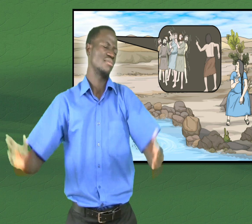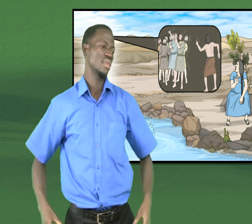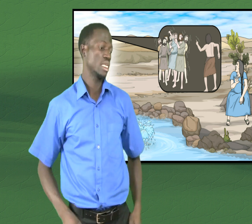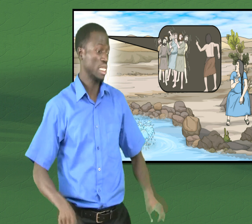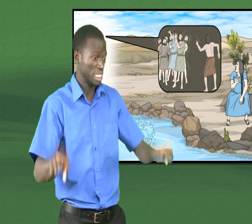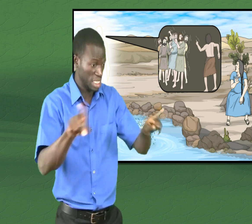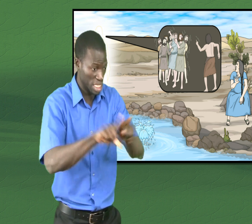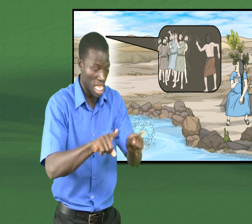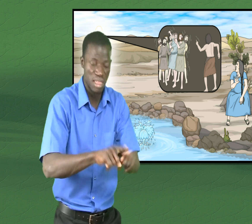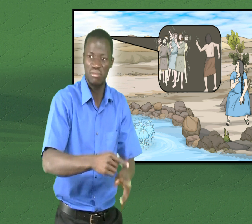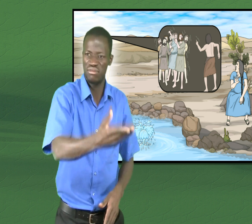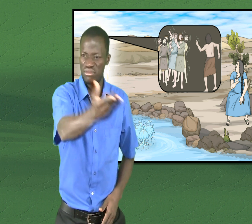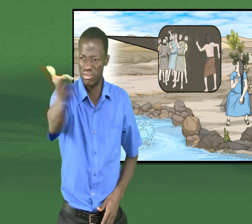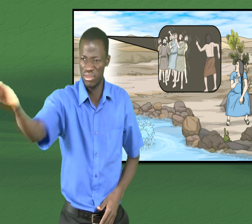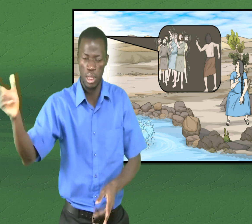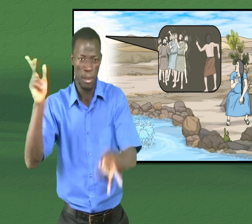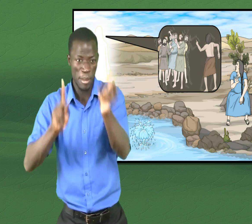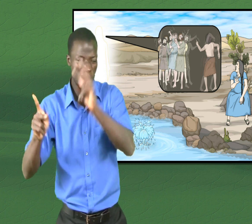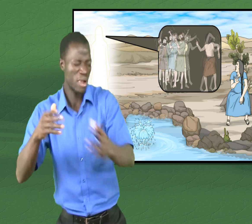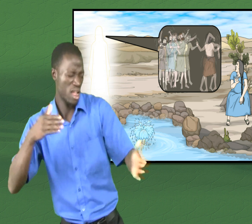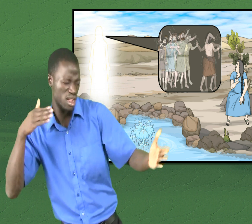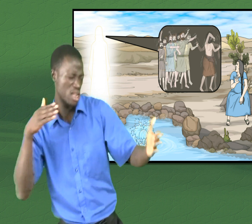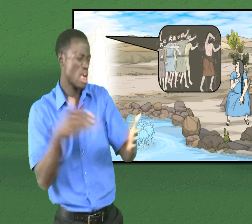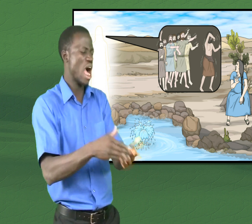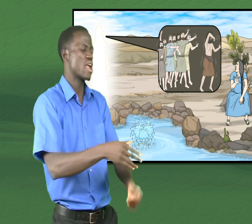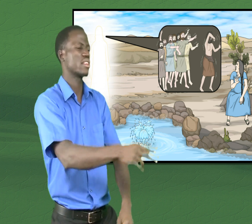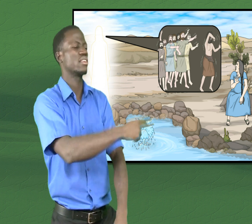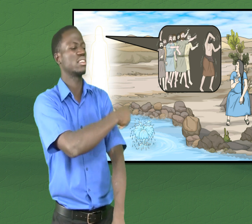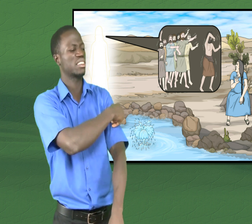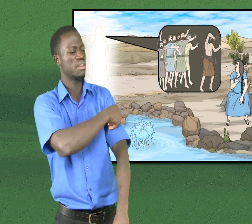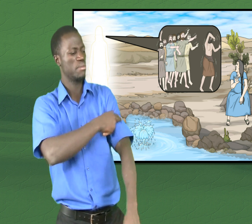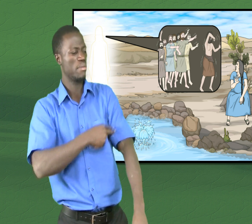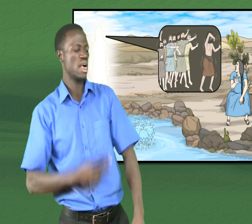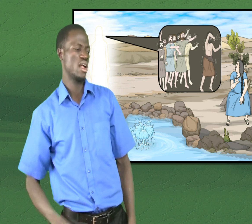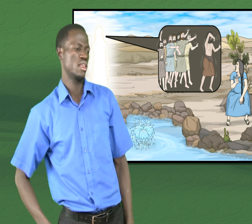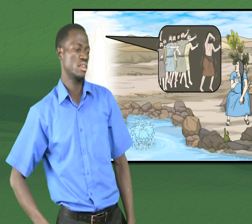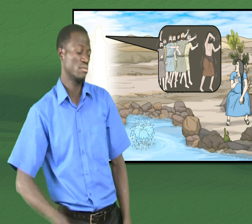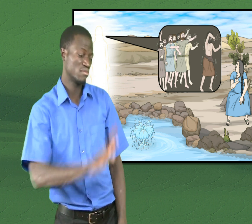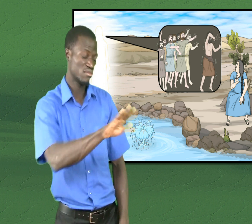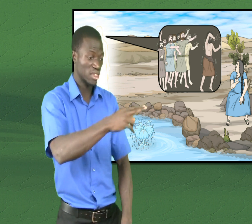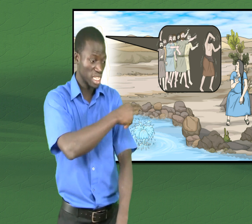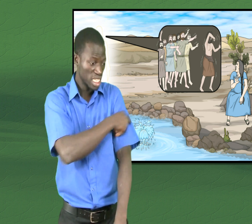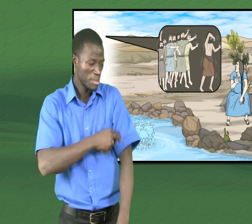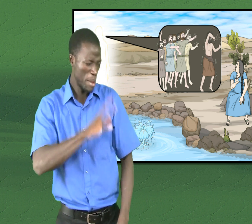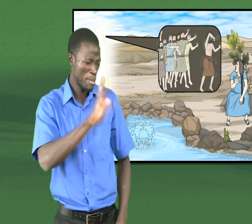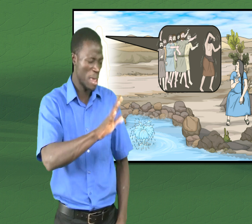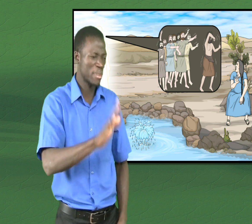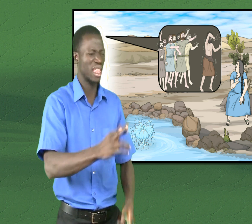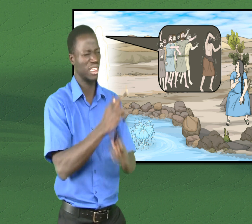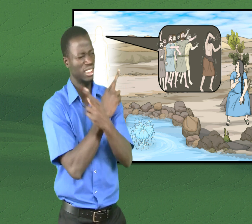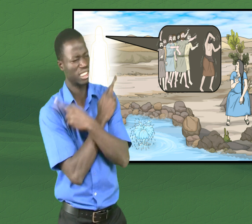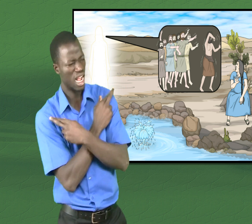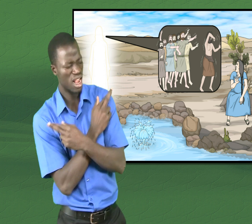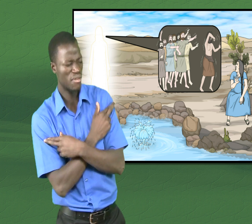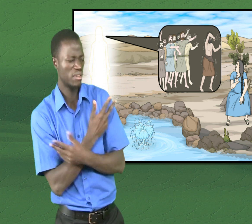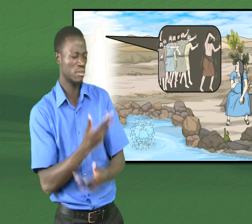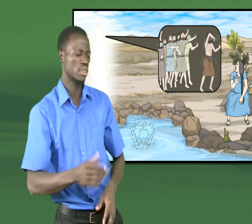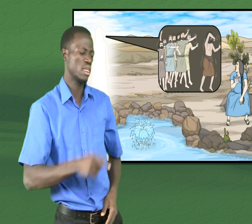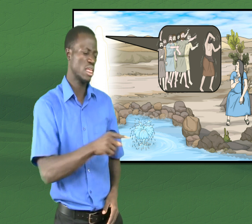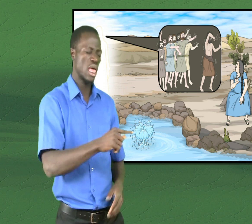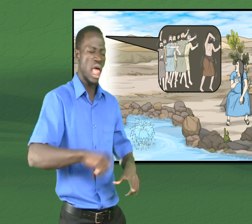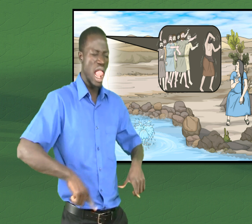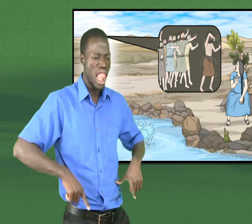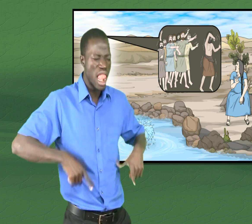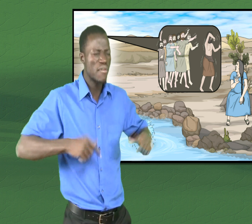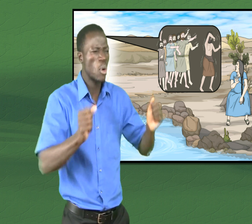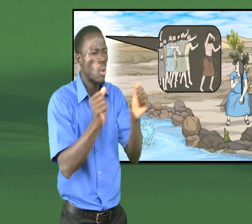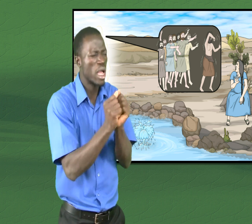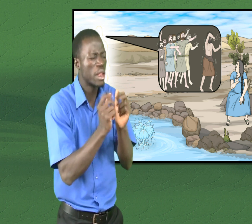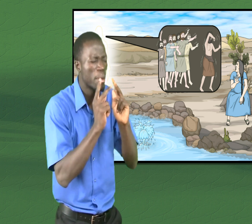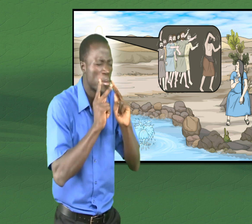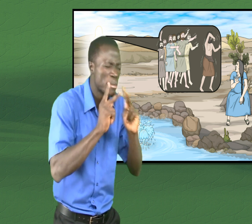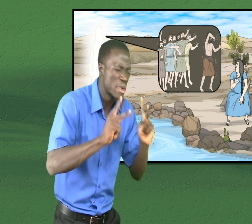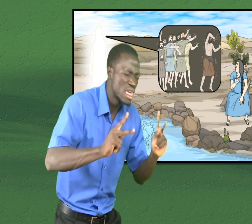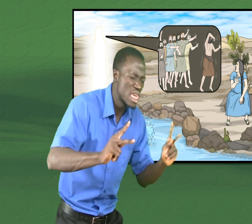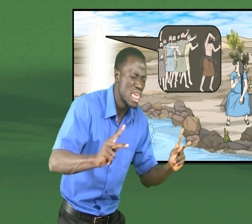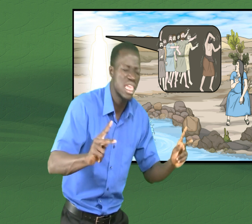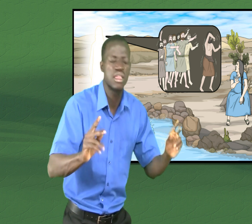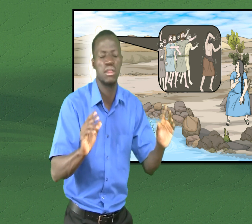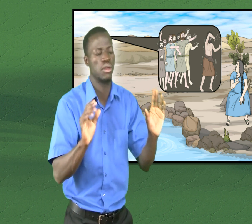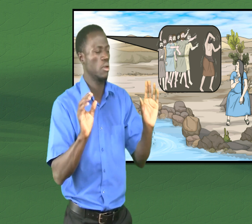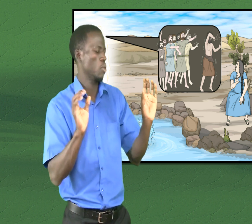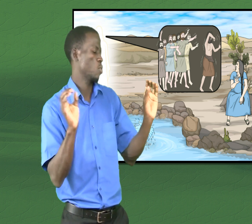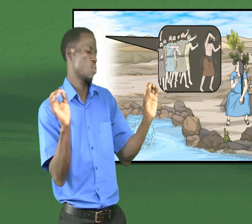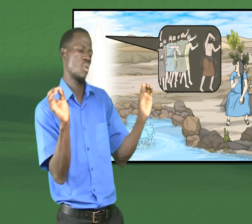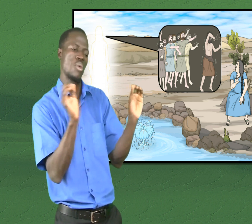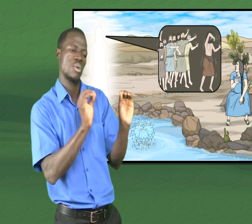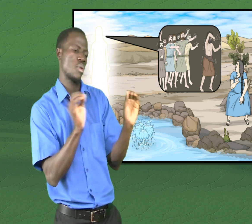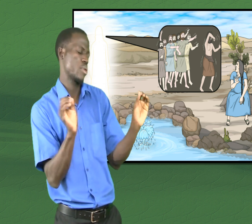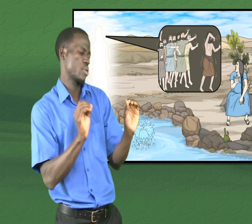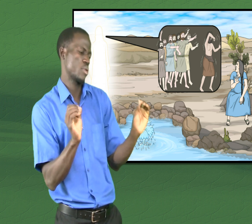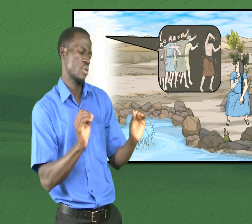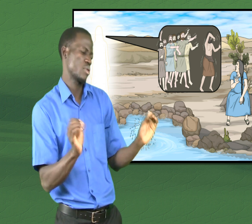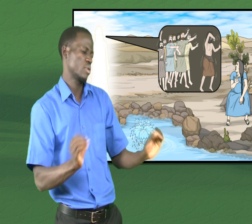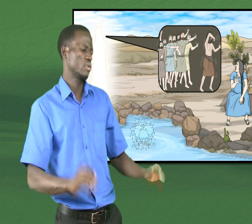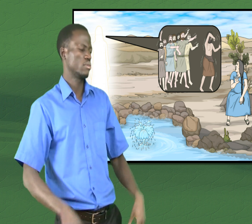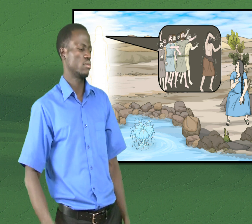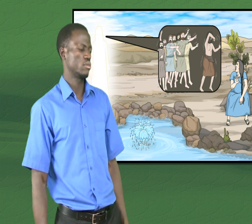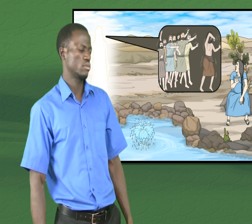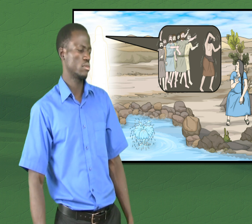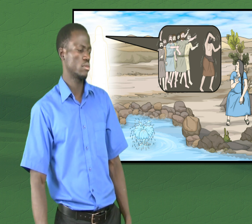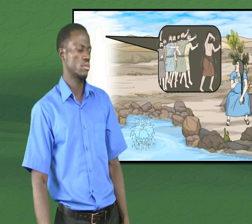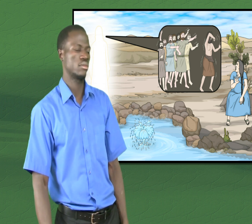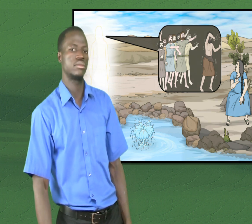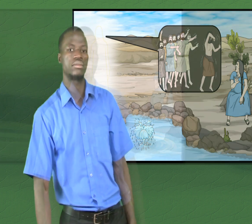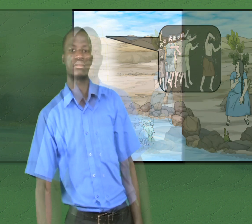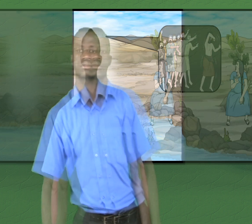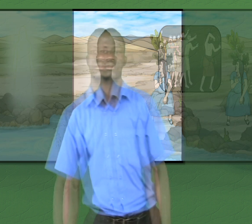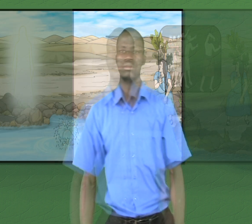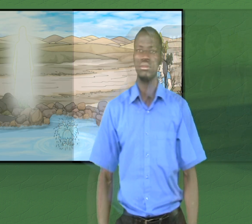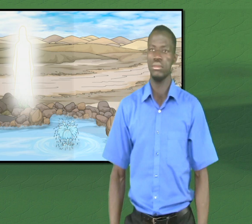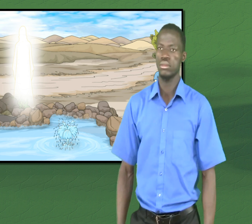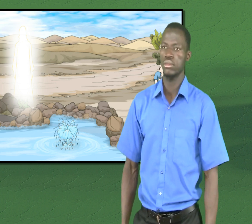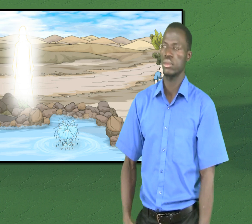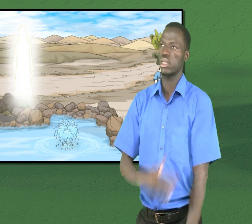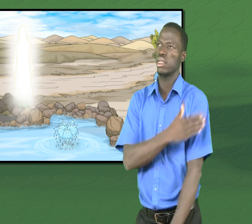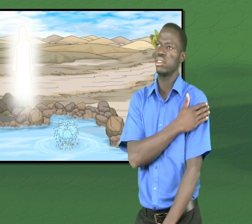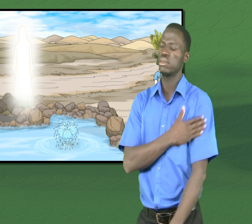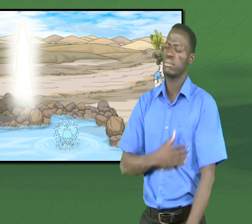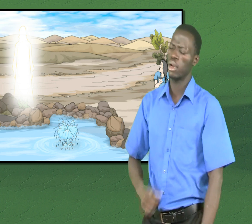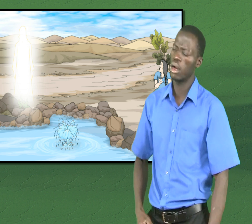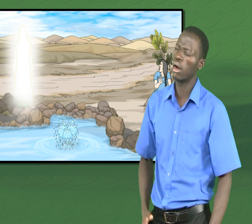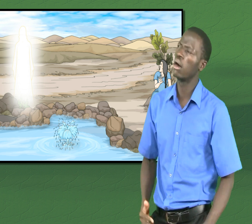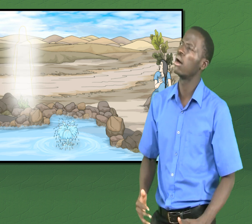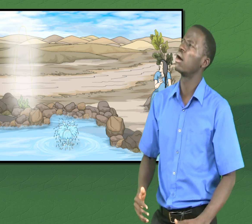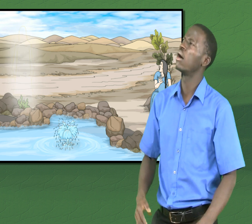he will live in hostility toward all his brothers.”